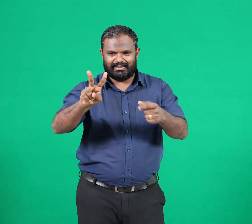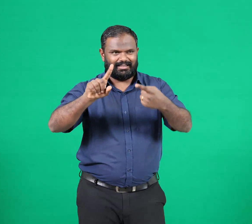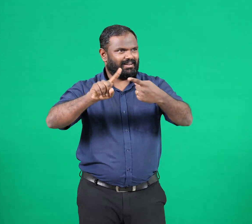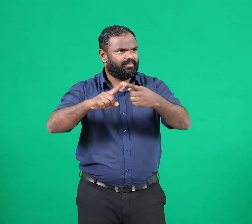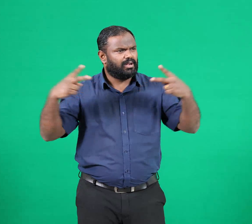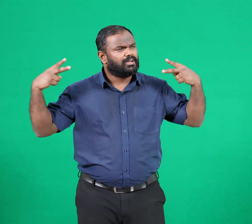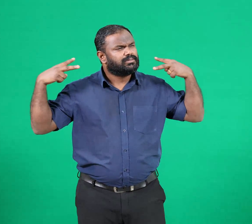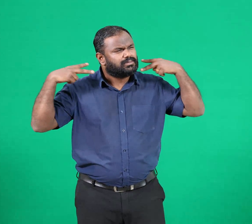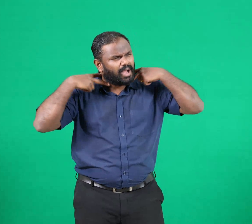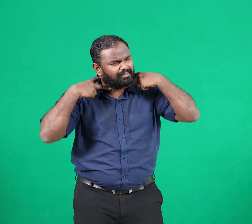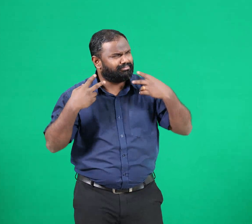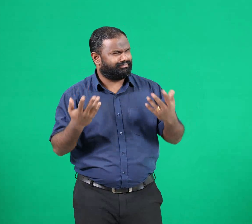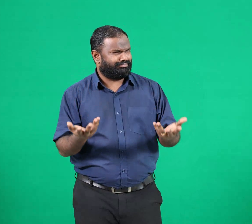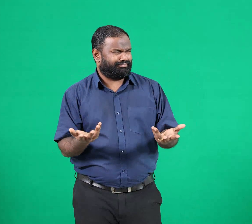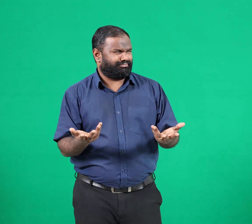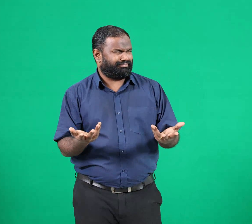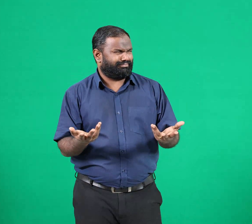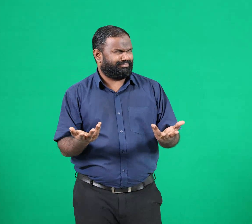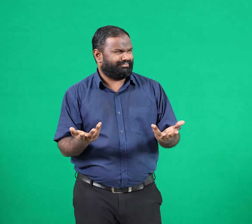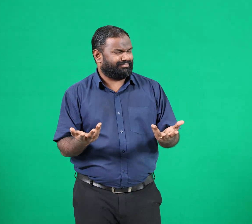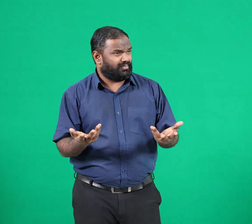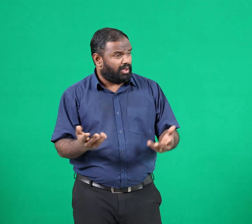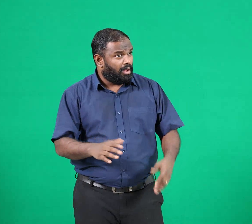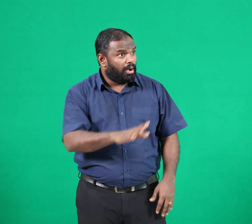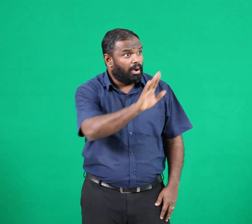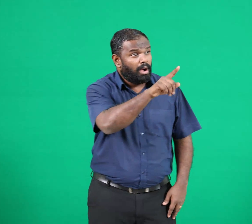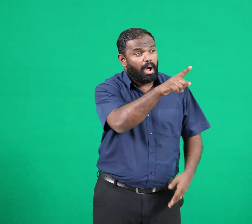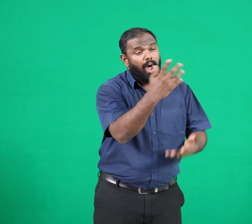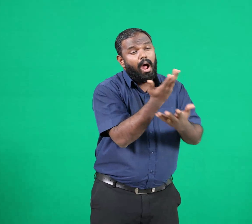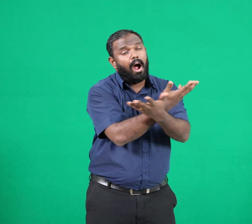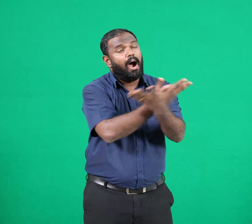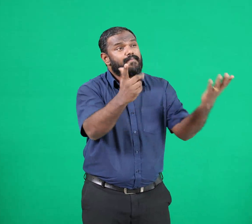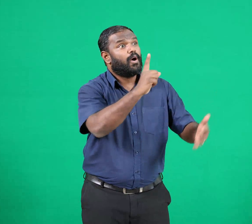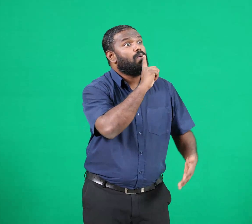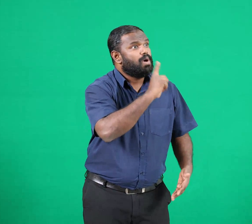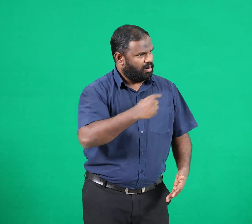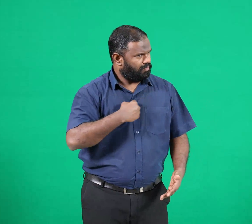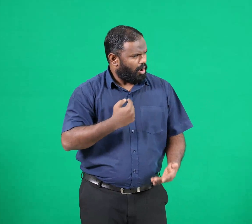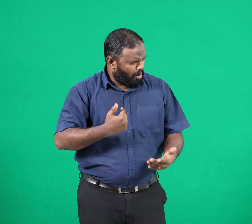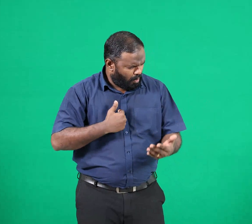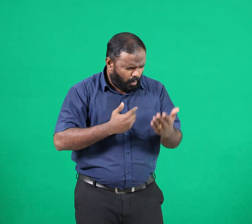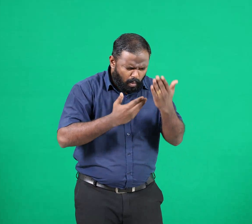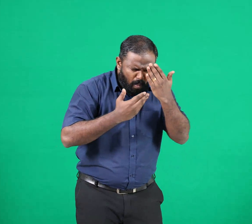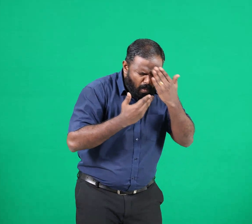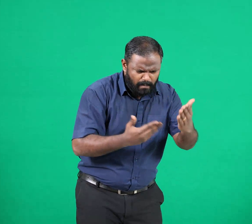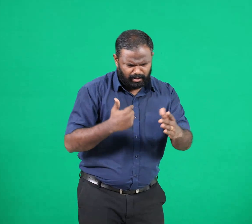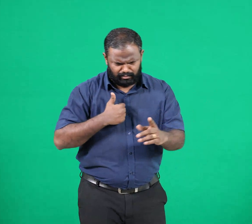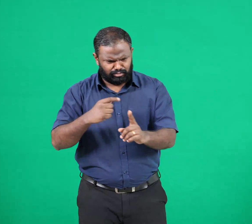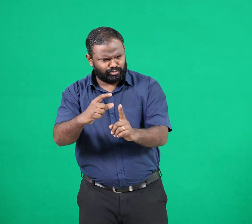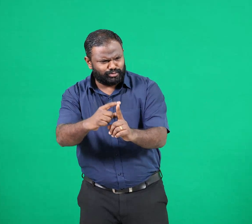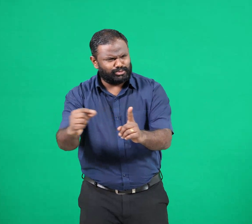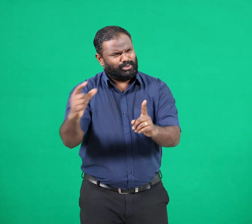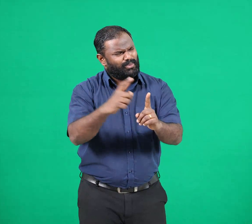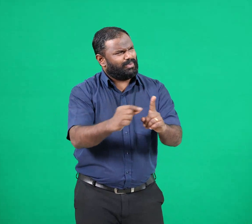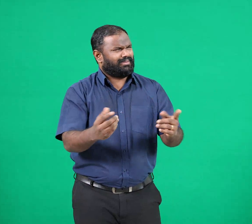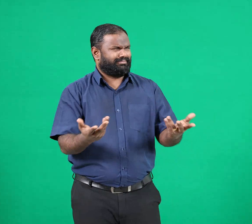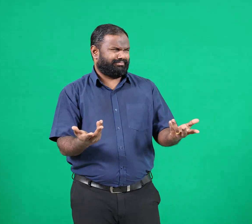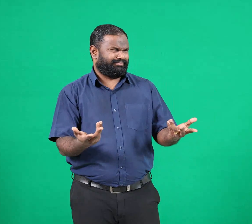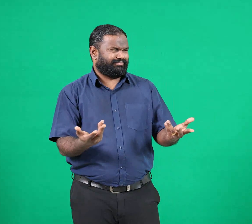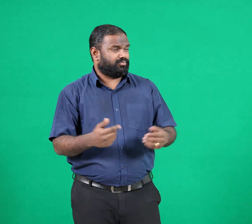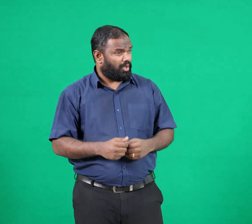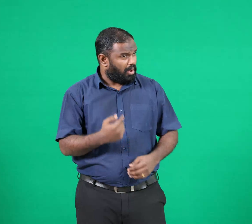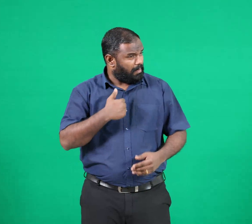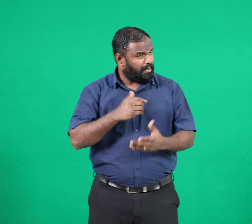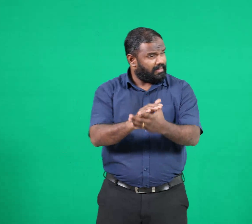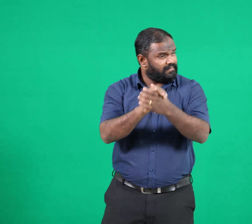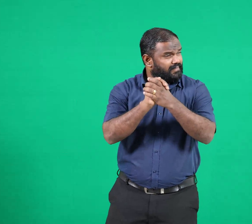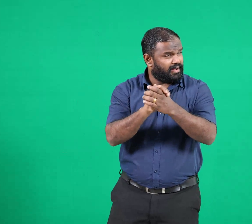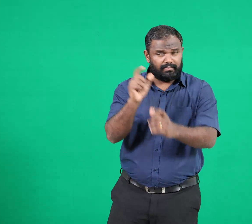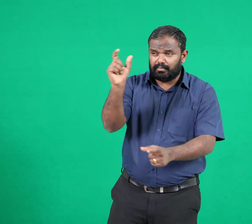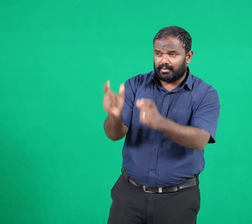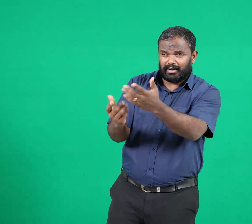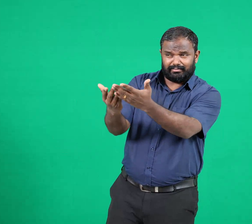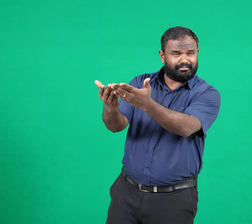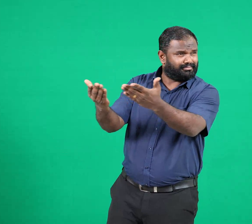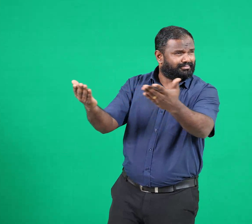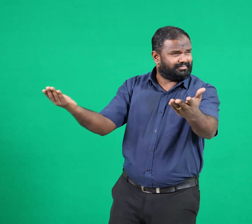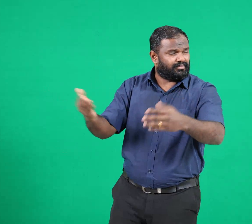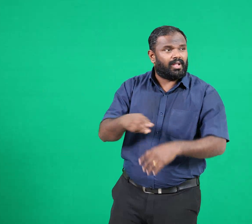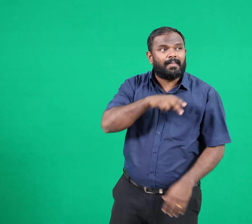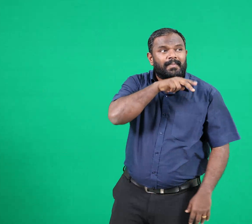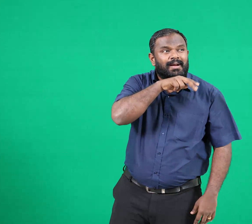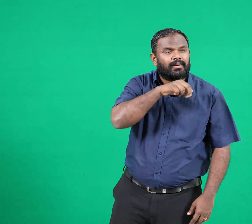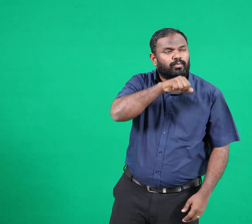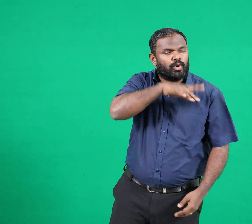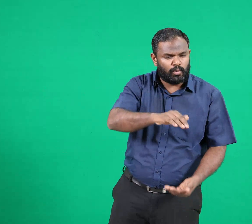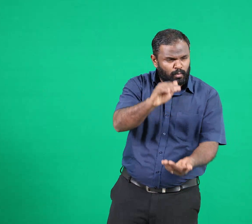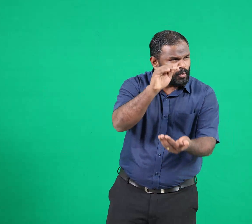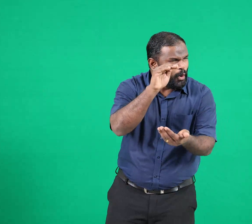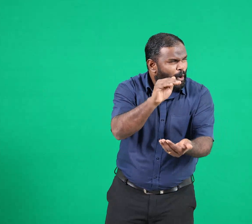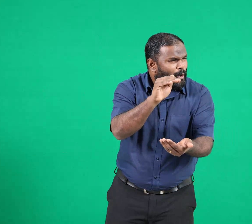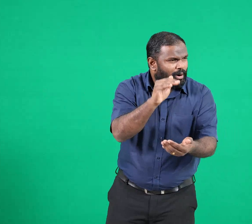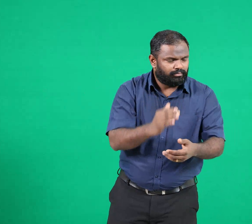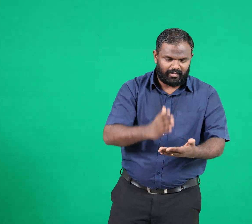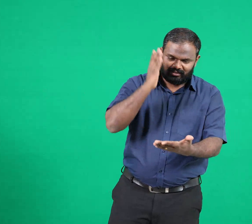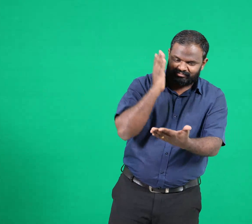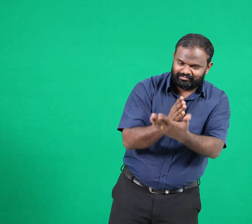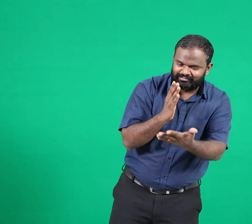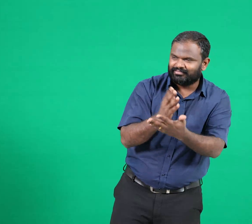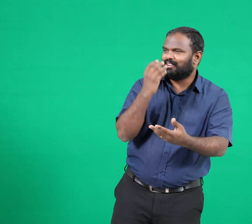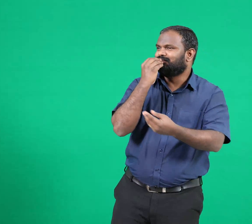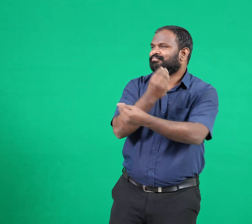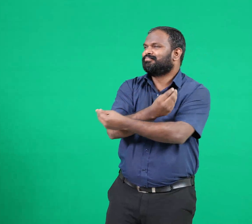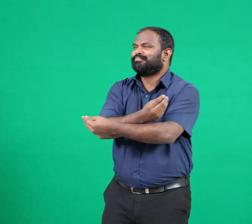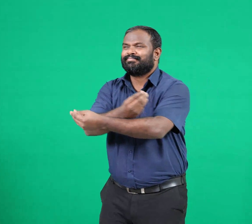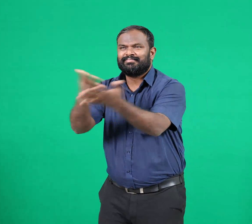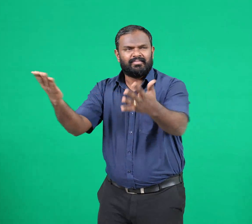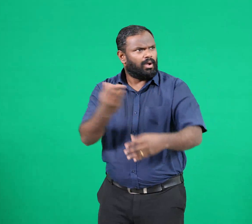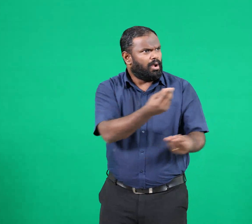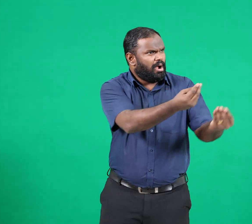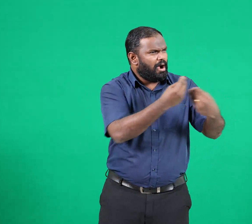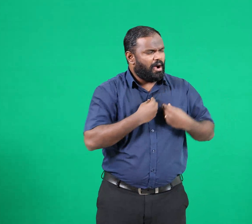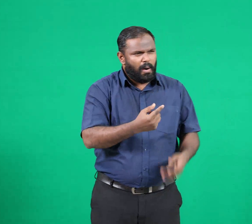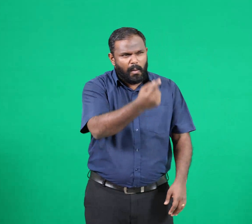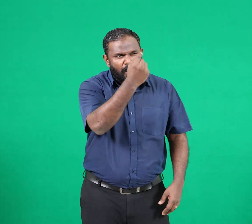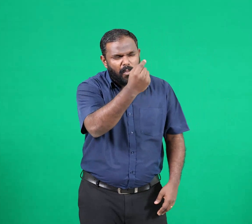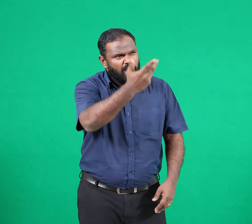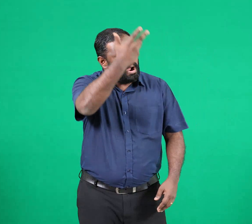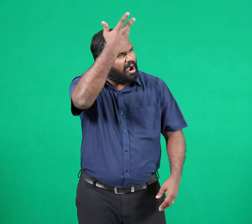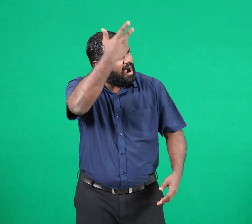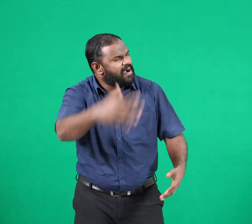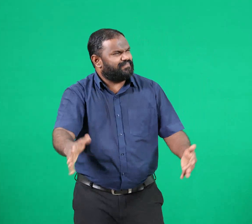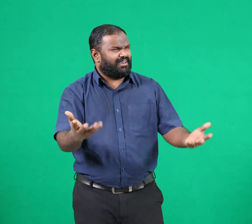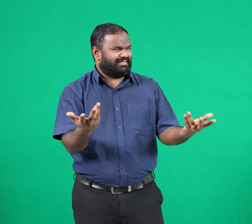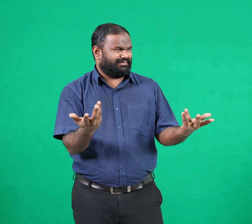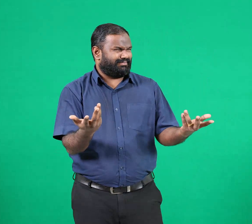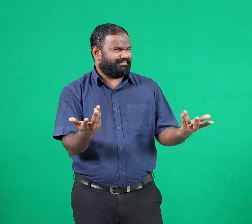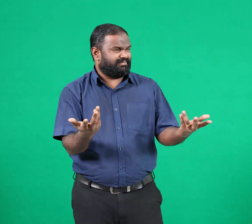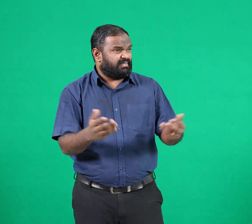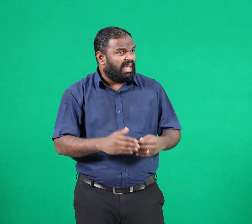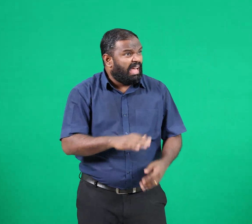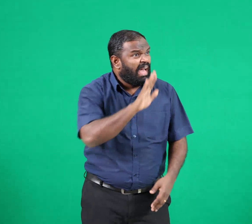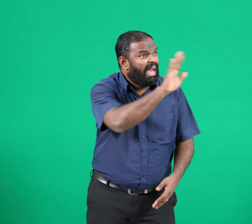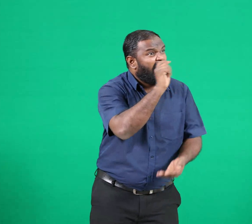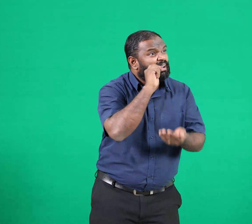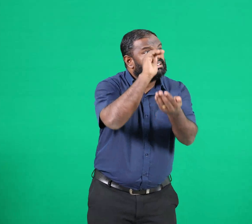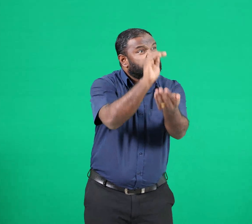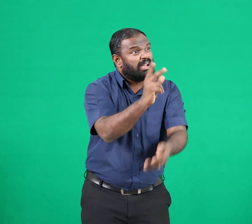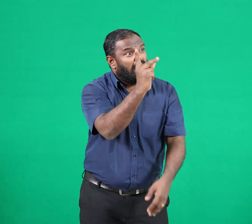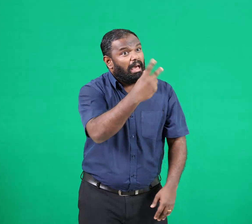Yet you never gave me even a young goat so I could celebrate with my friends.